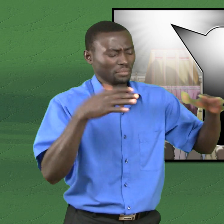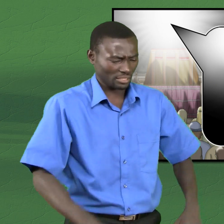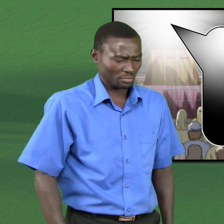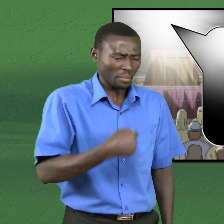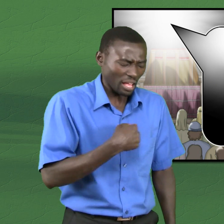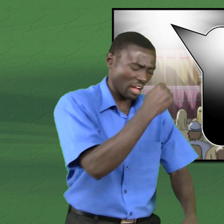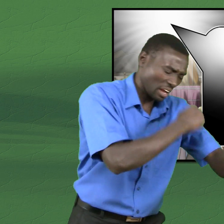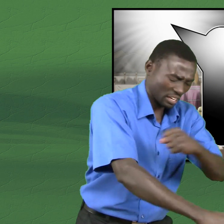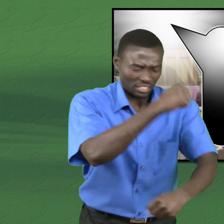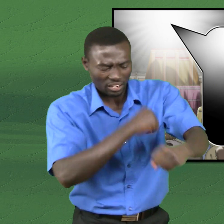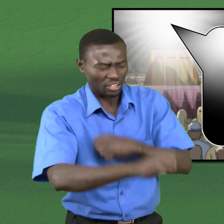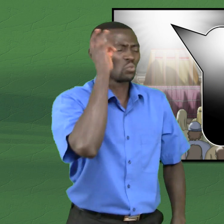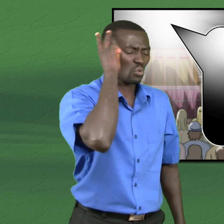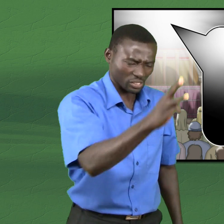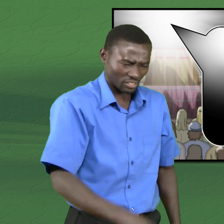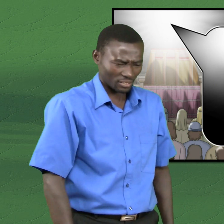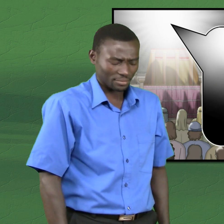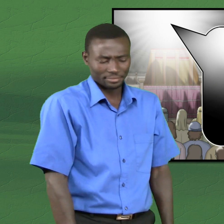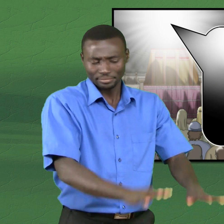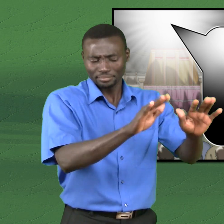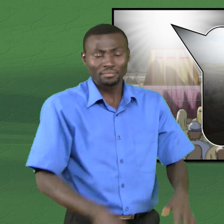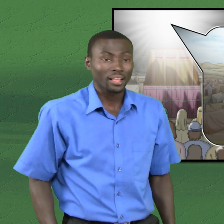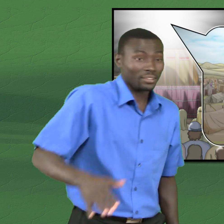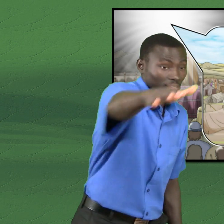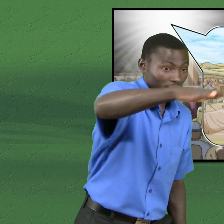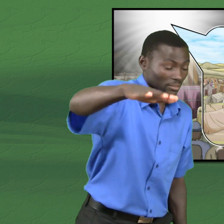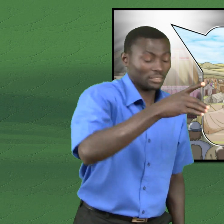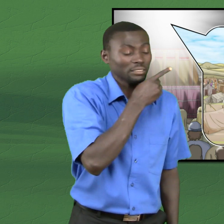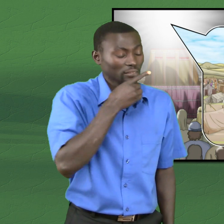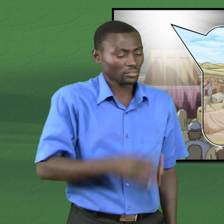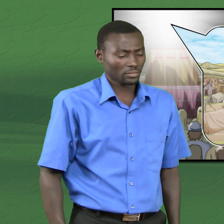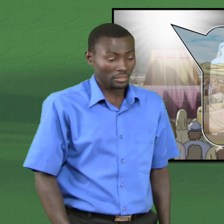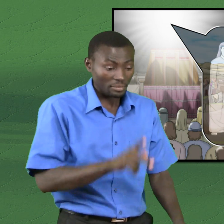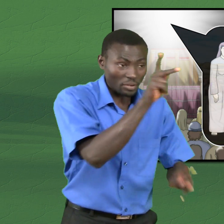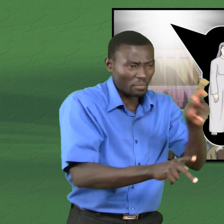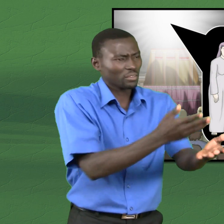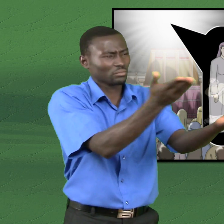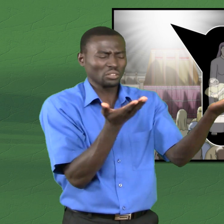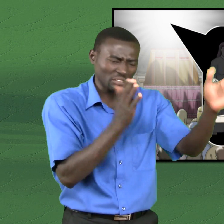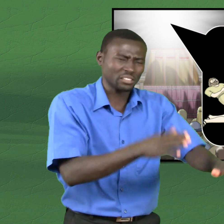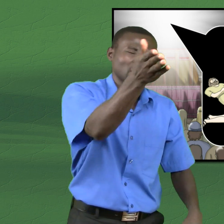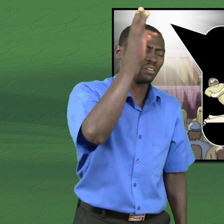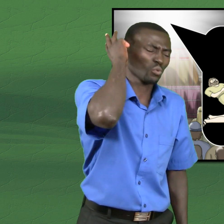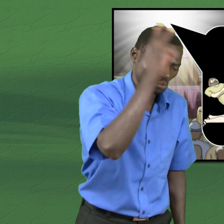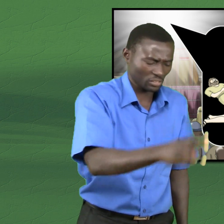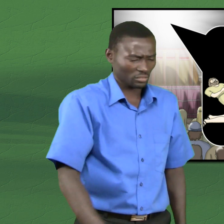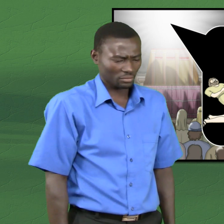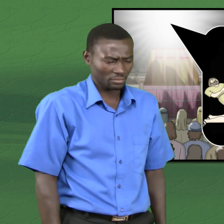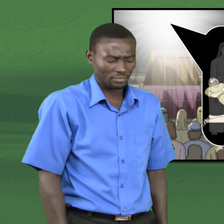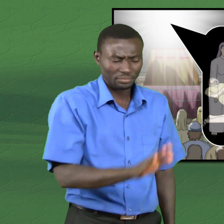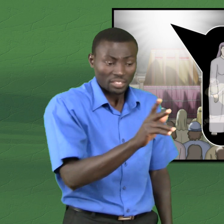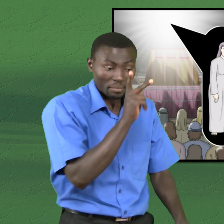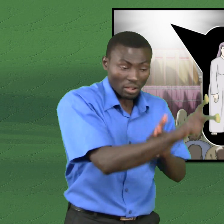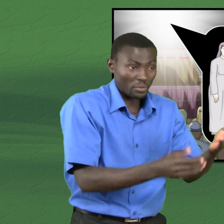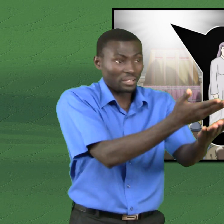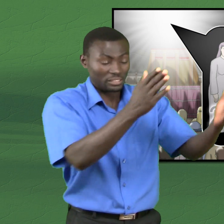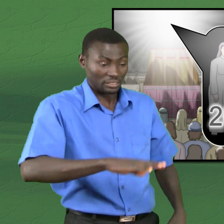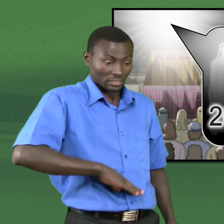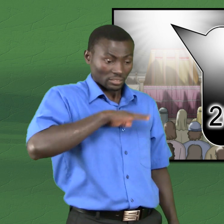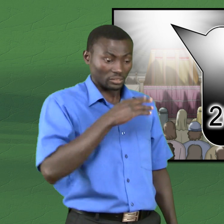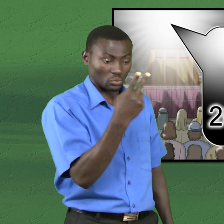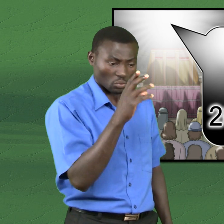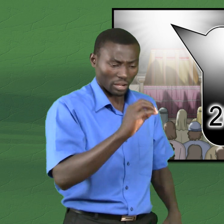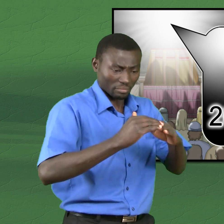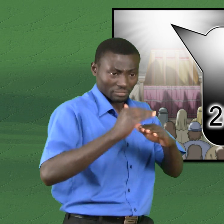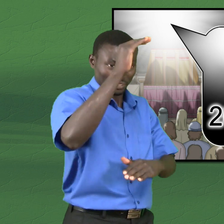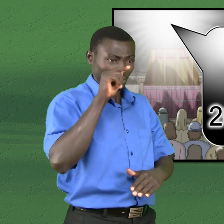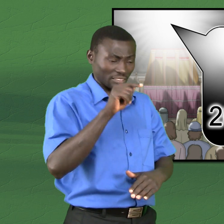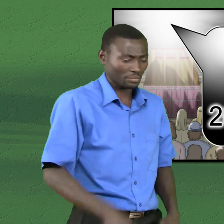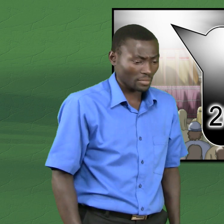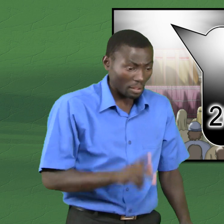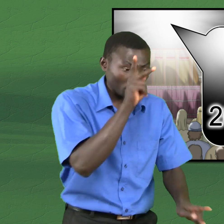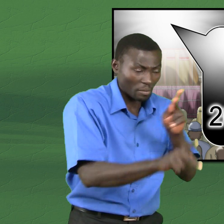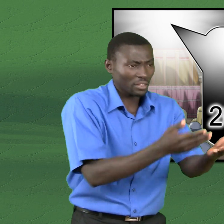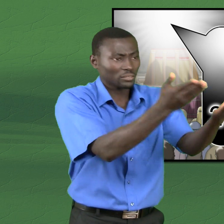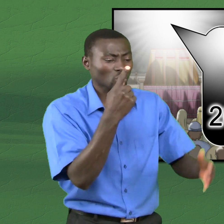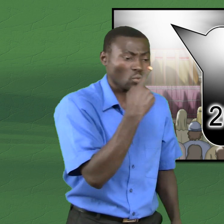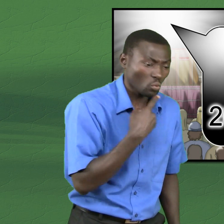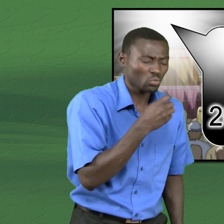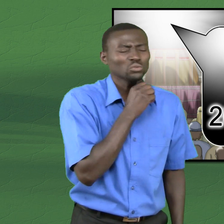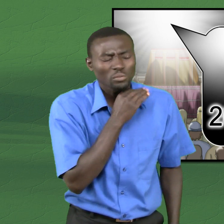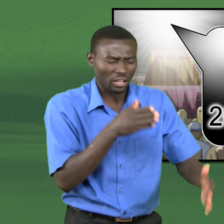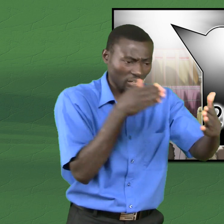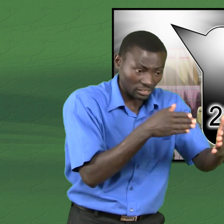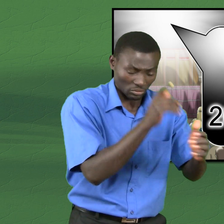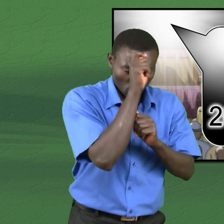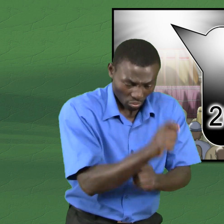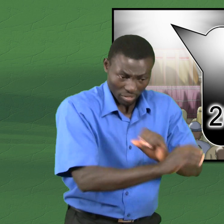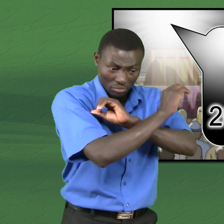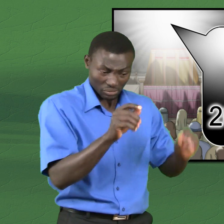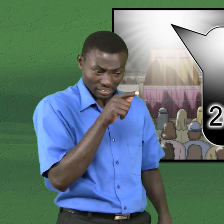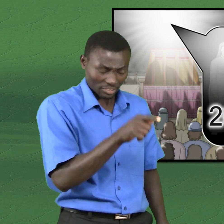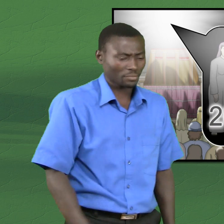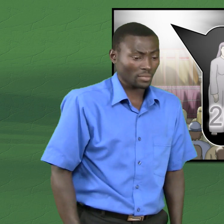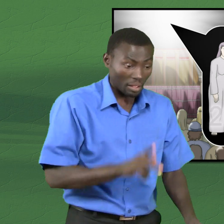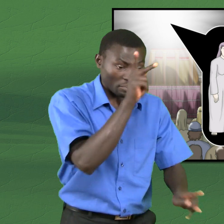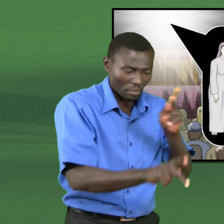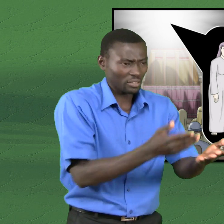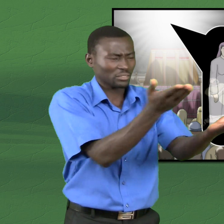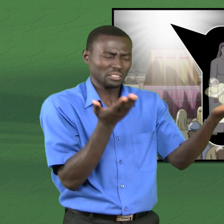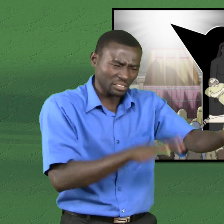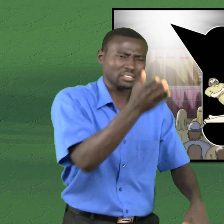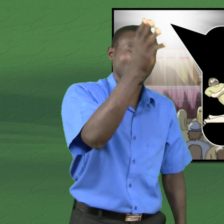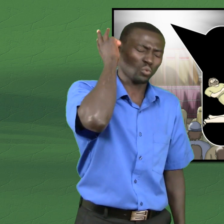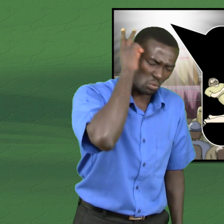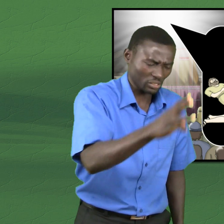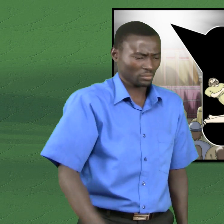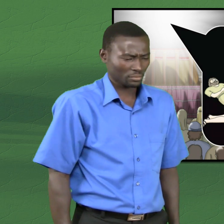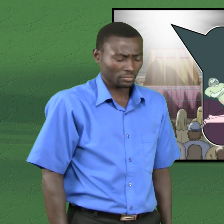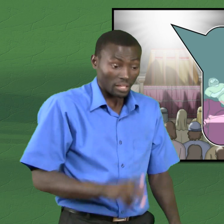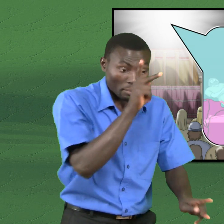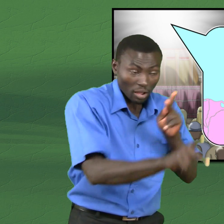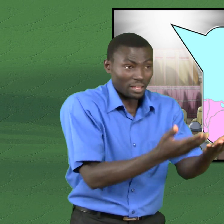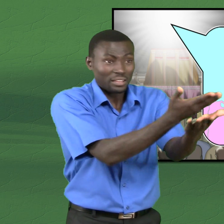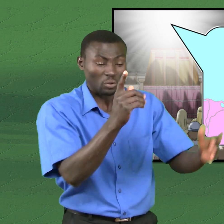Your bodies will fall in this wilderness—all who were numbered in the census, everyone twenty years of age or older—because you have grumbled against Me.